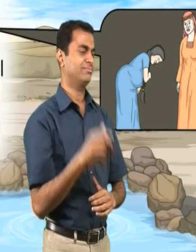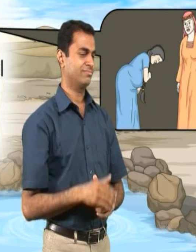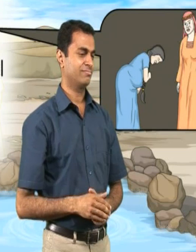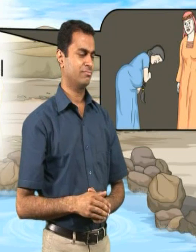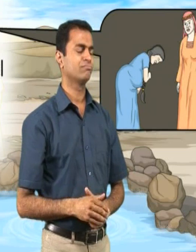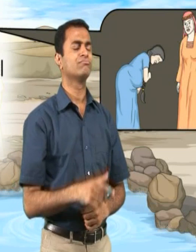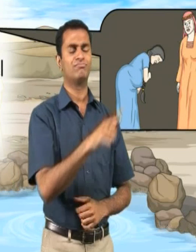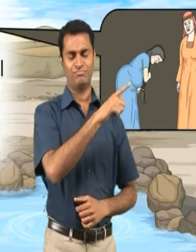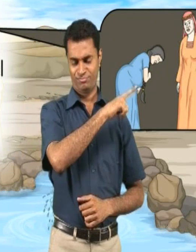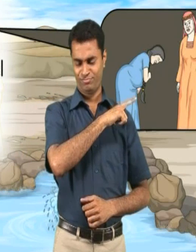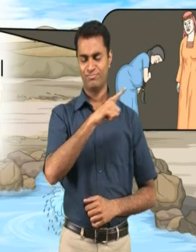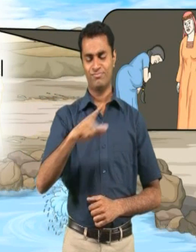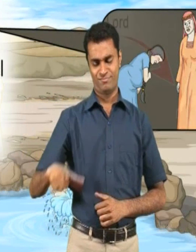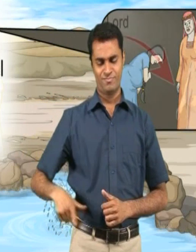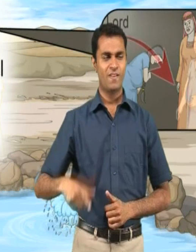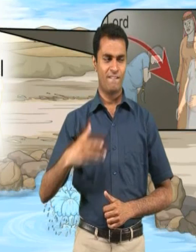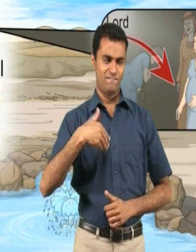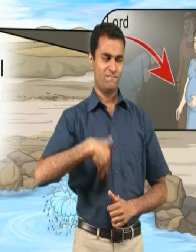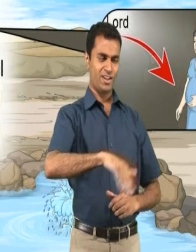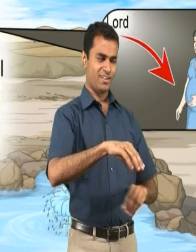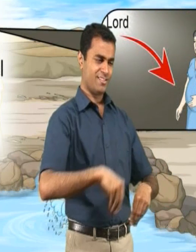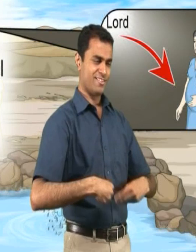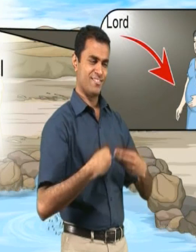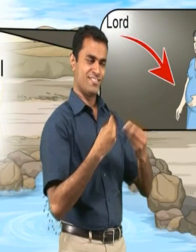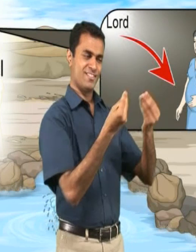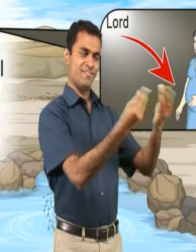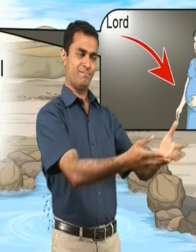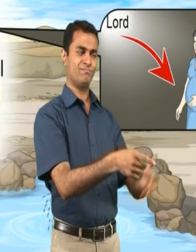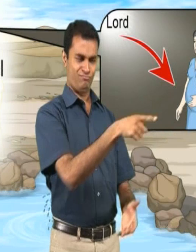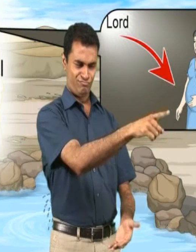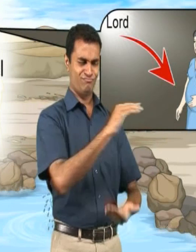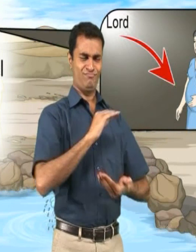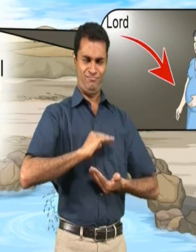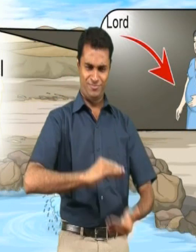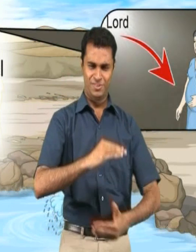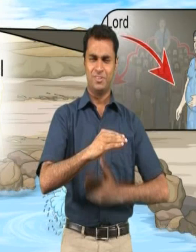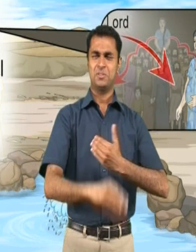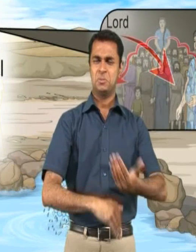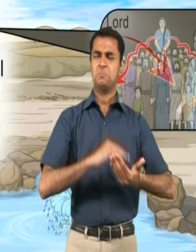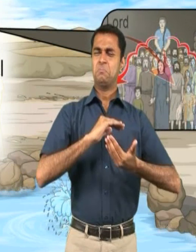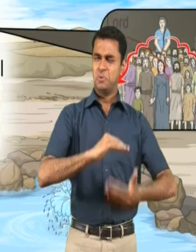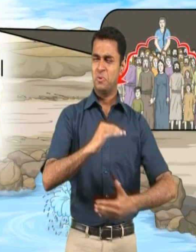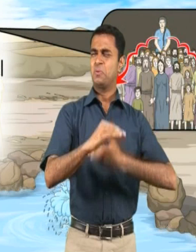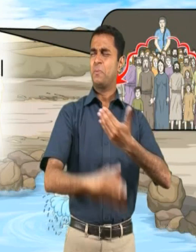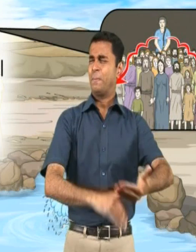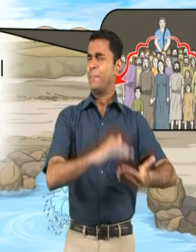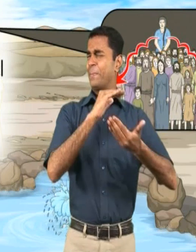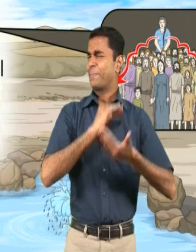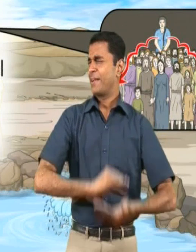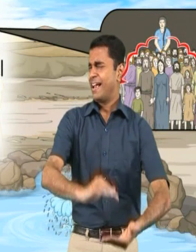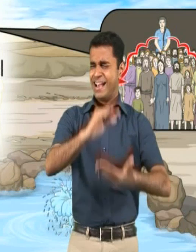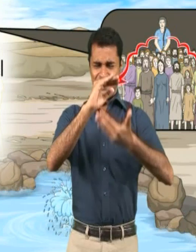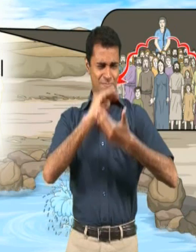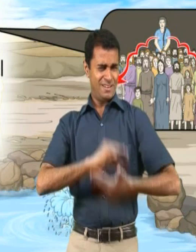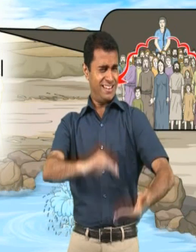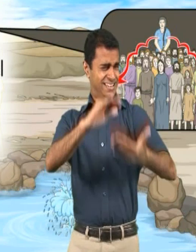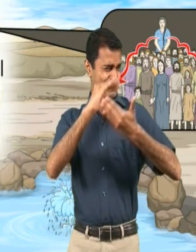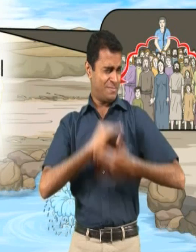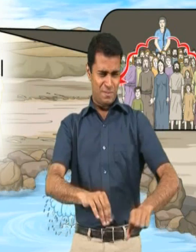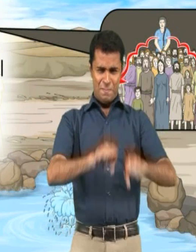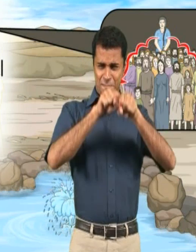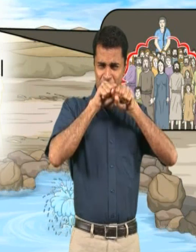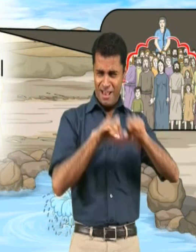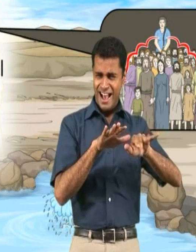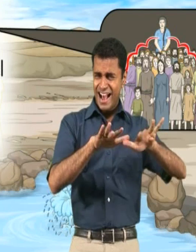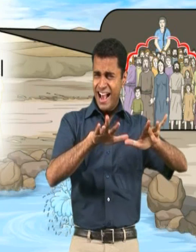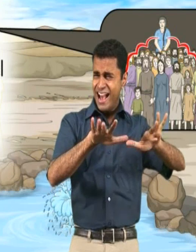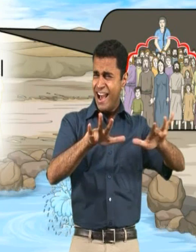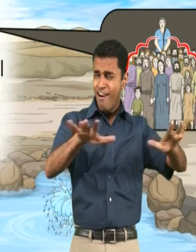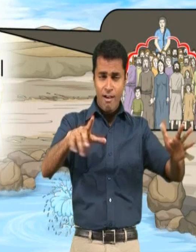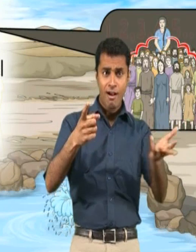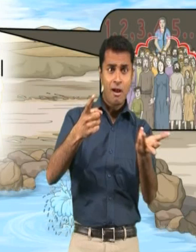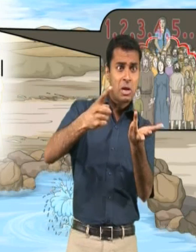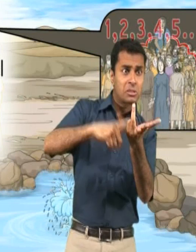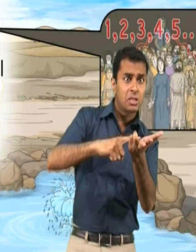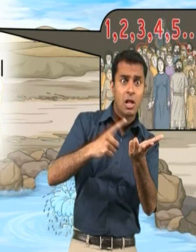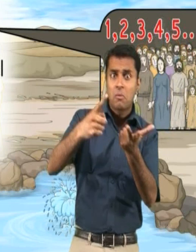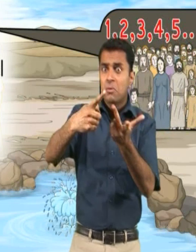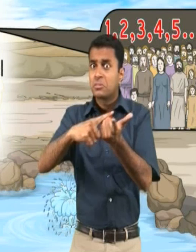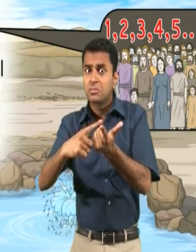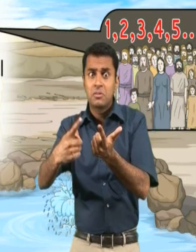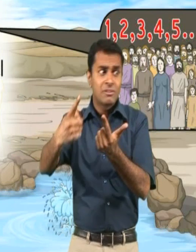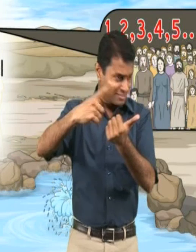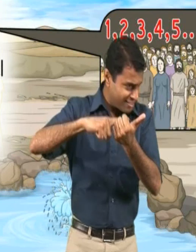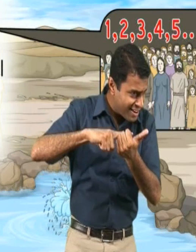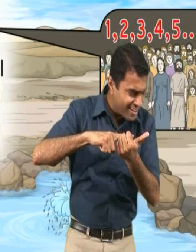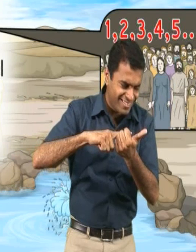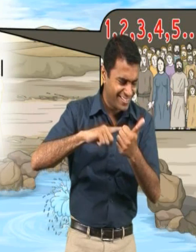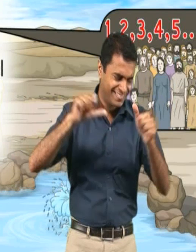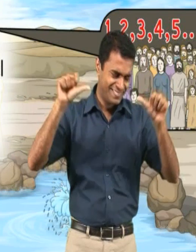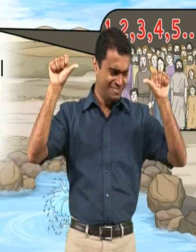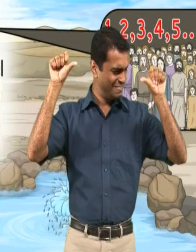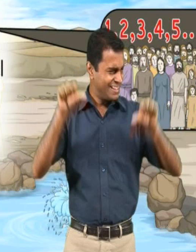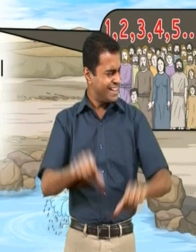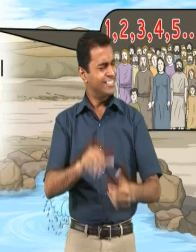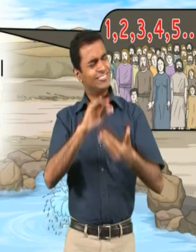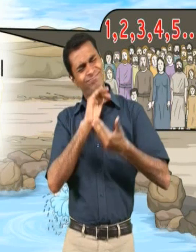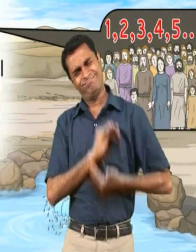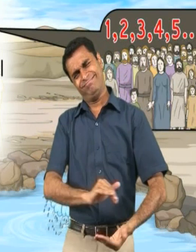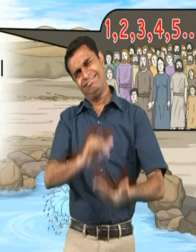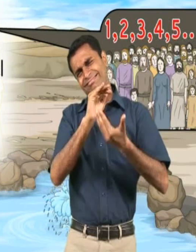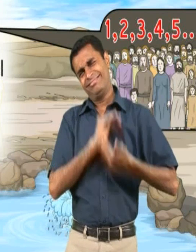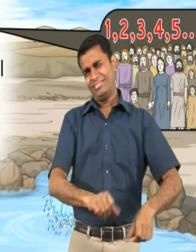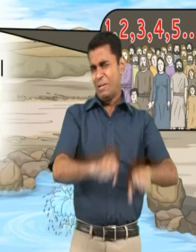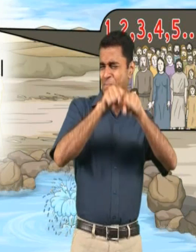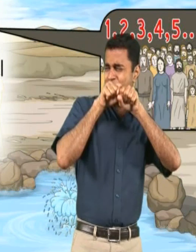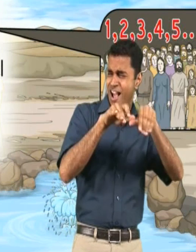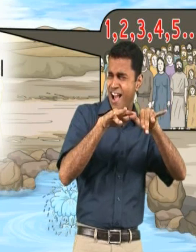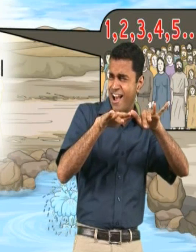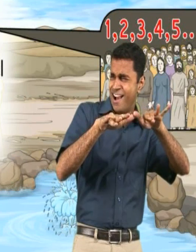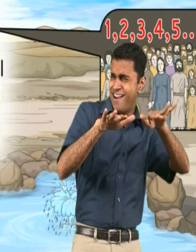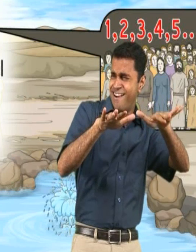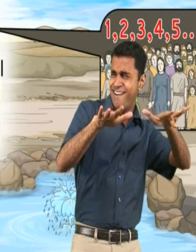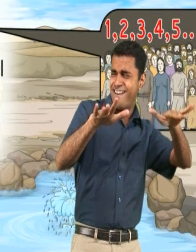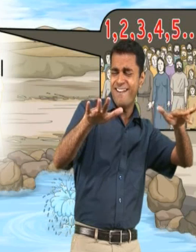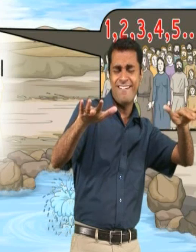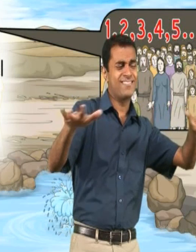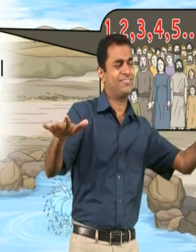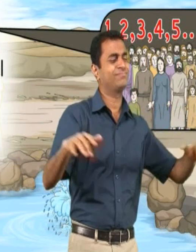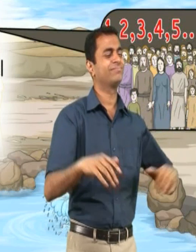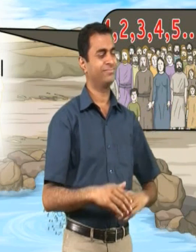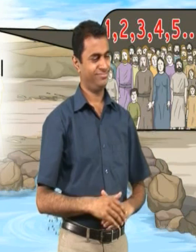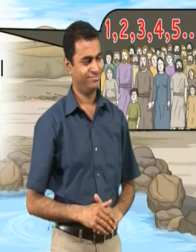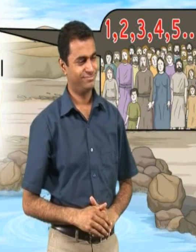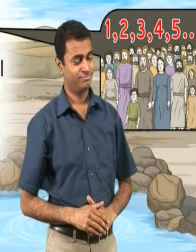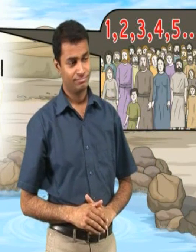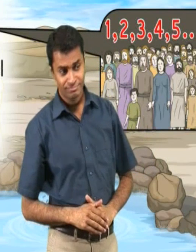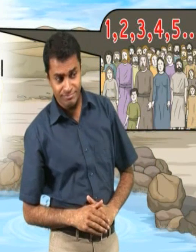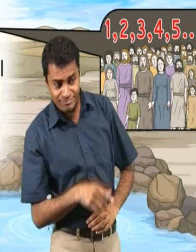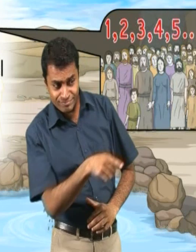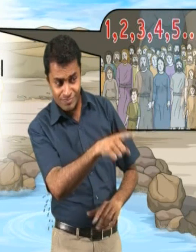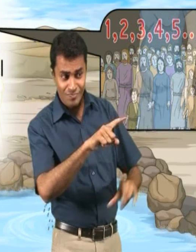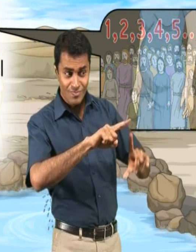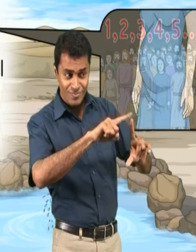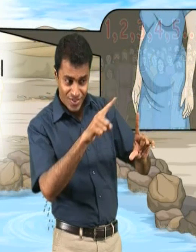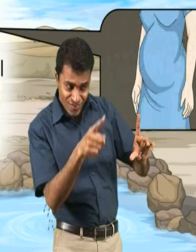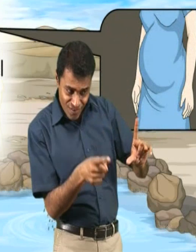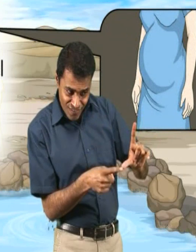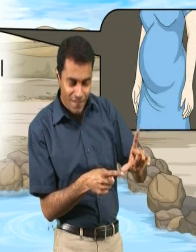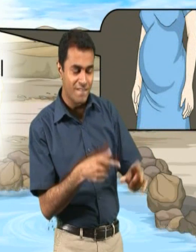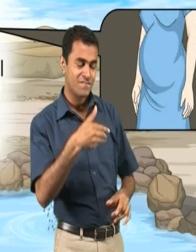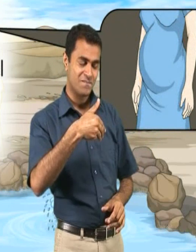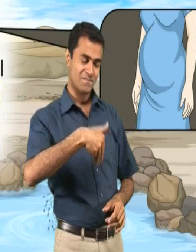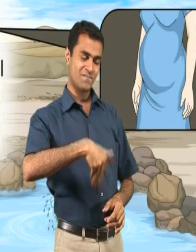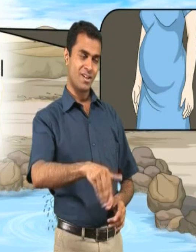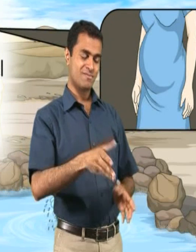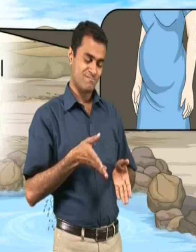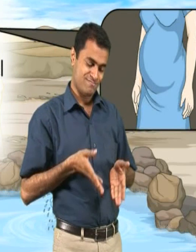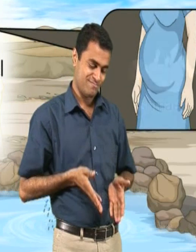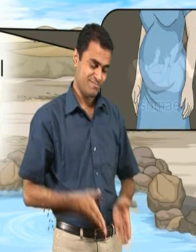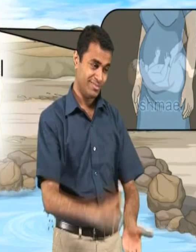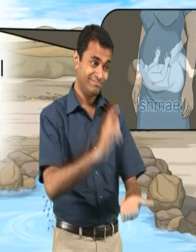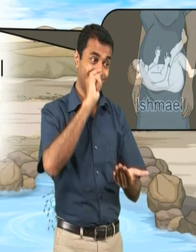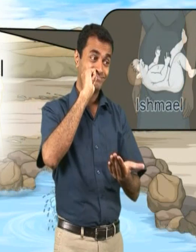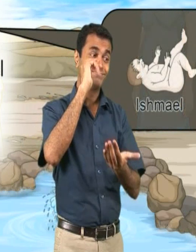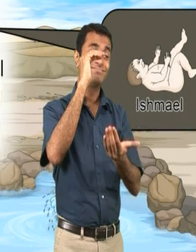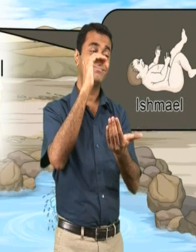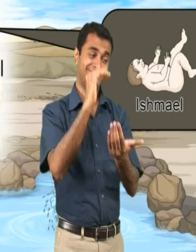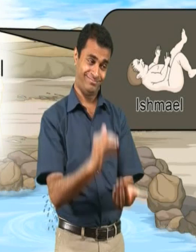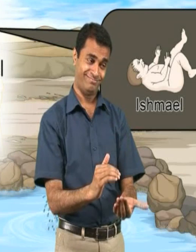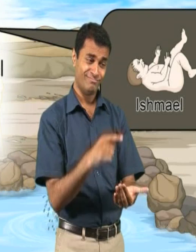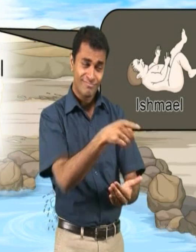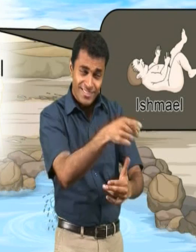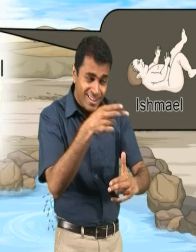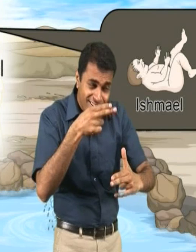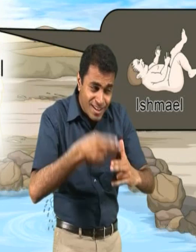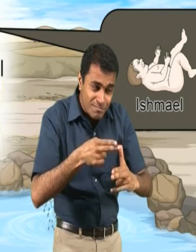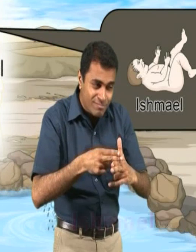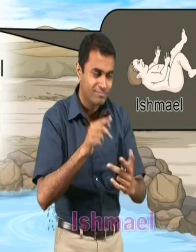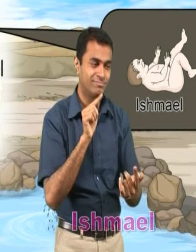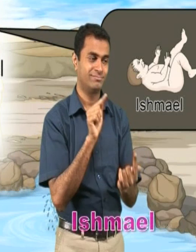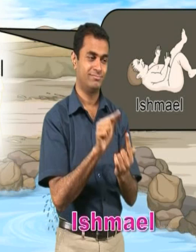Then the angel added, “I will greatly multiply your offspring so that they will be too numerous to count.” The angel of the LORD proceeded: “Behold, you have conceived and will bear a son.